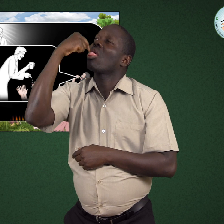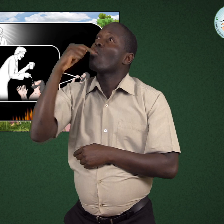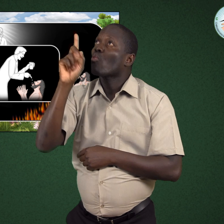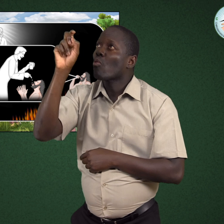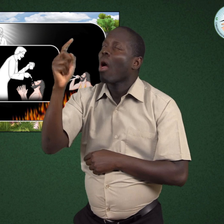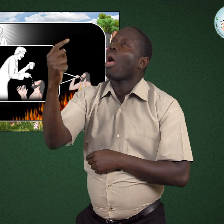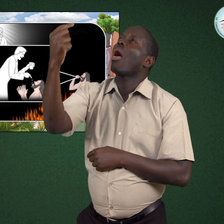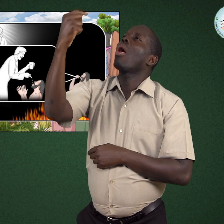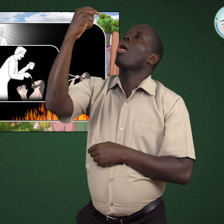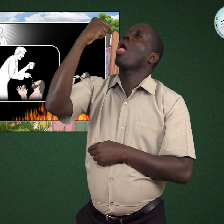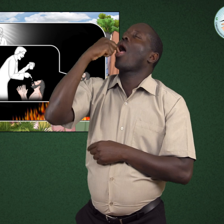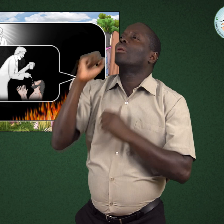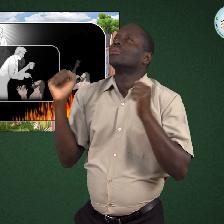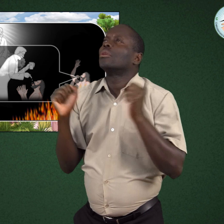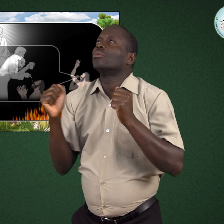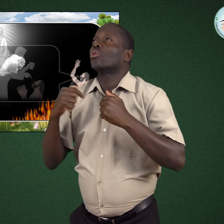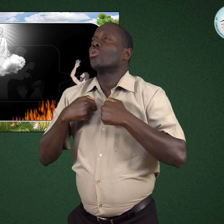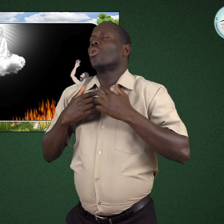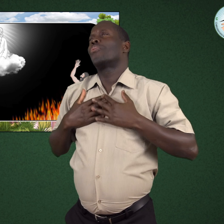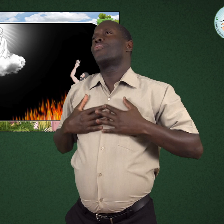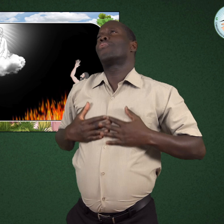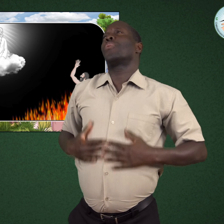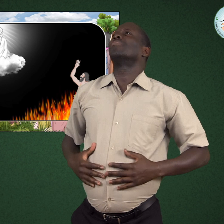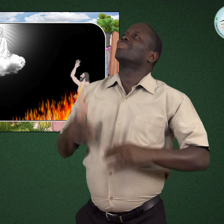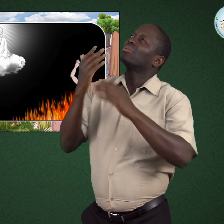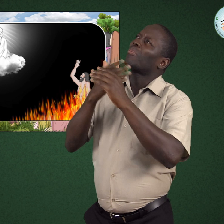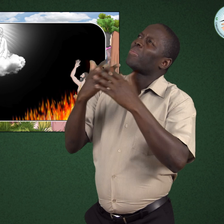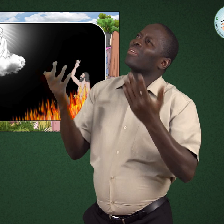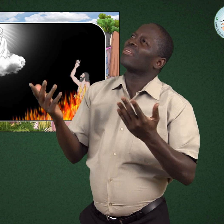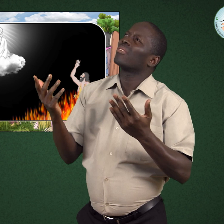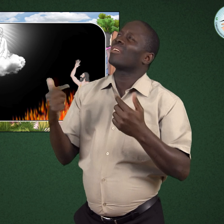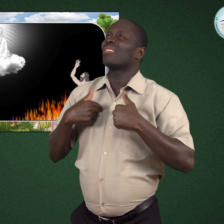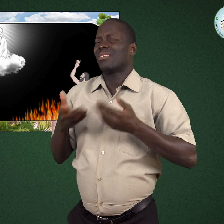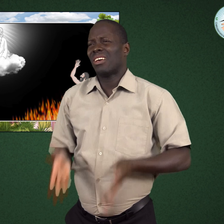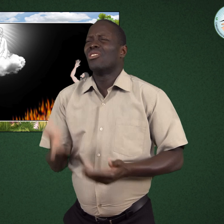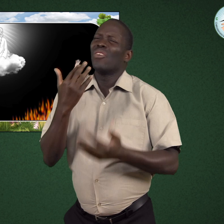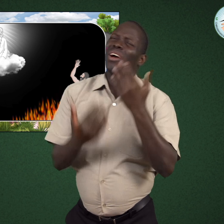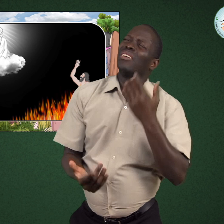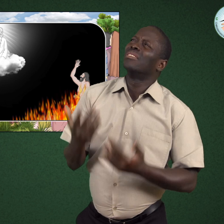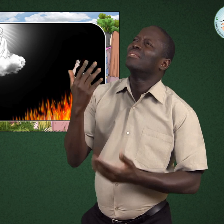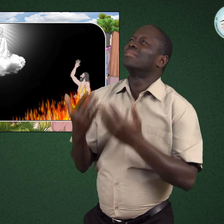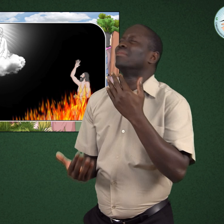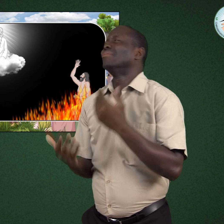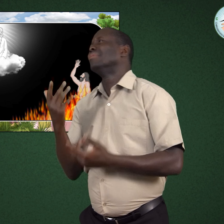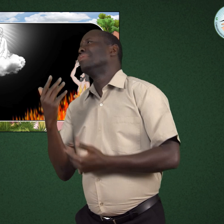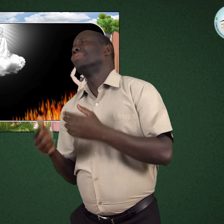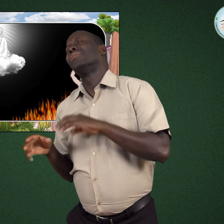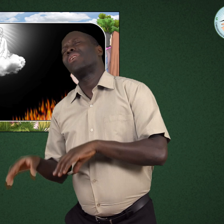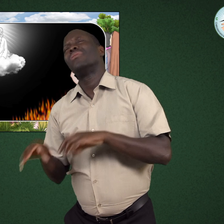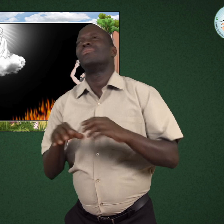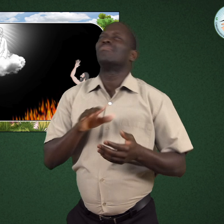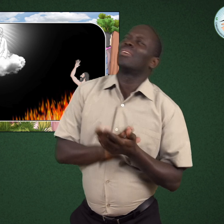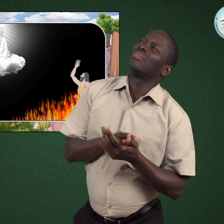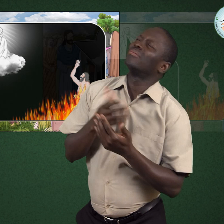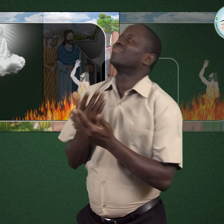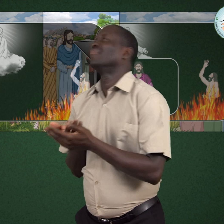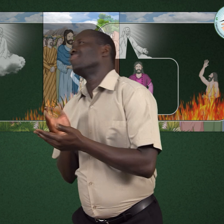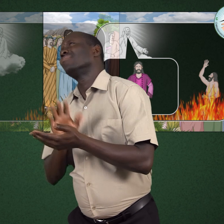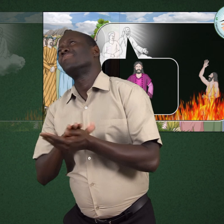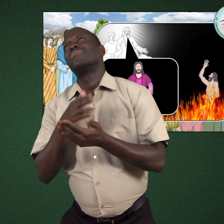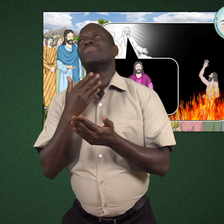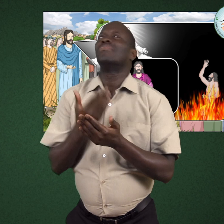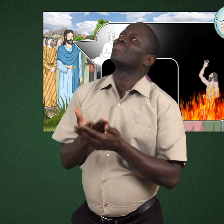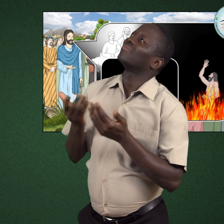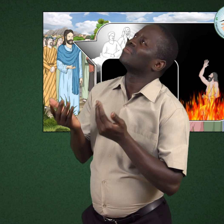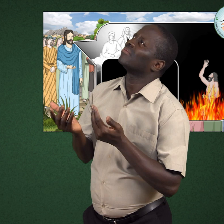For I am in agony in this fire.’